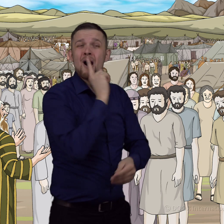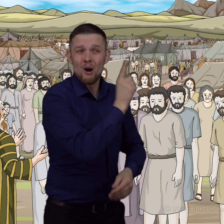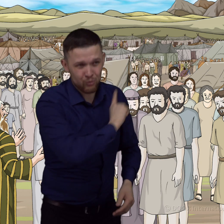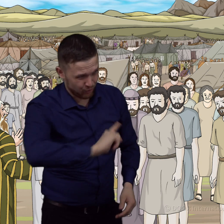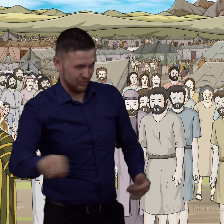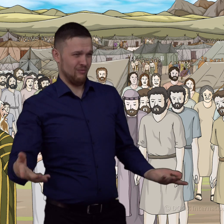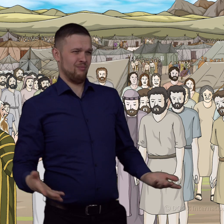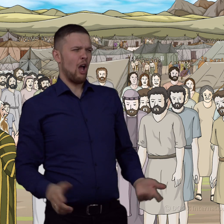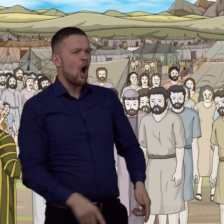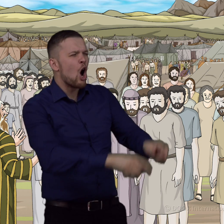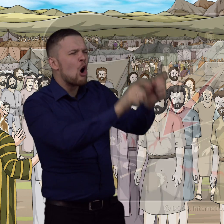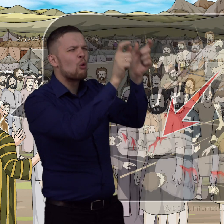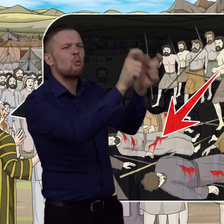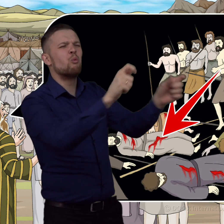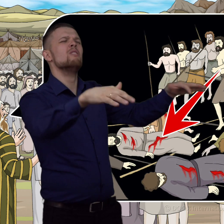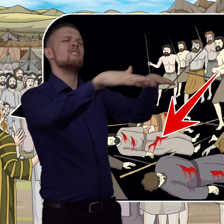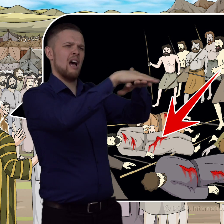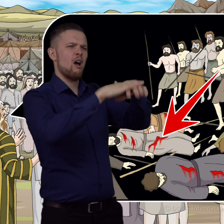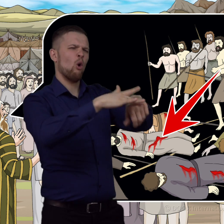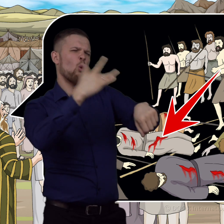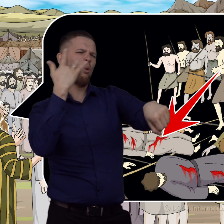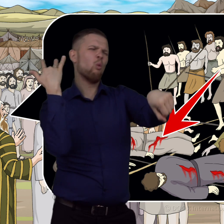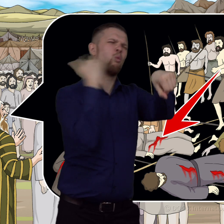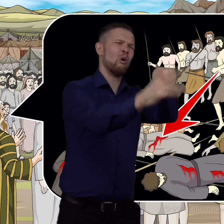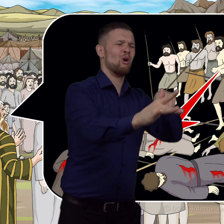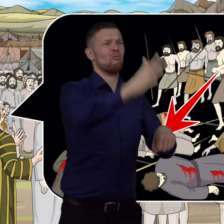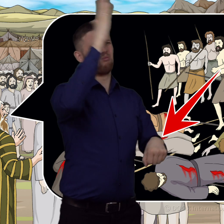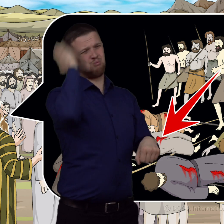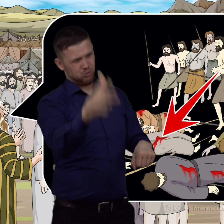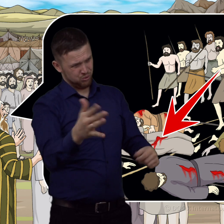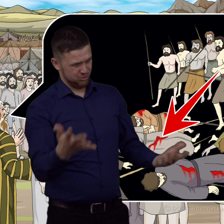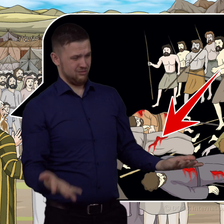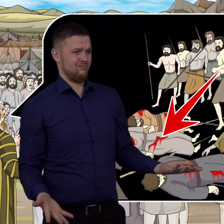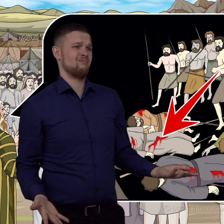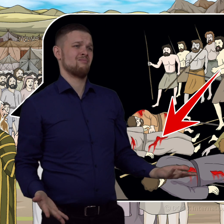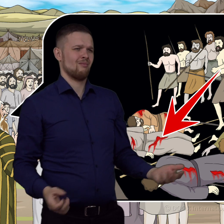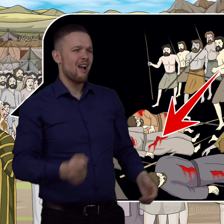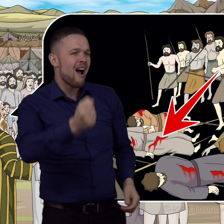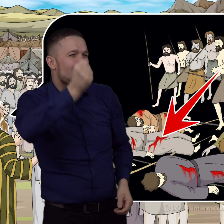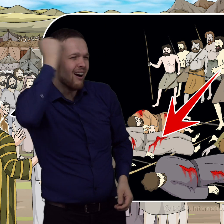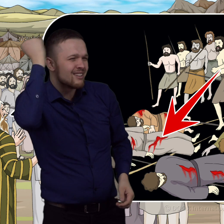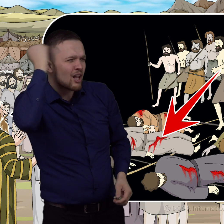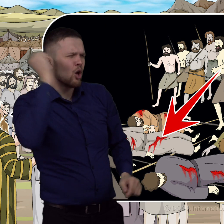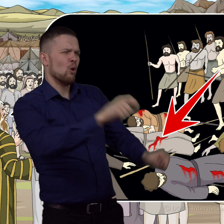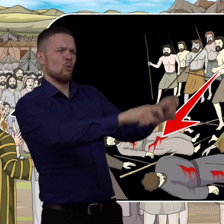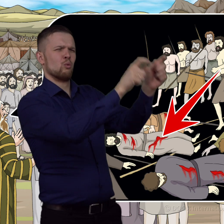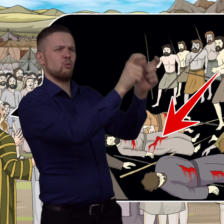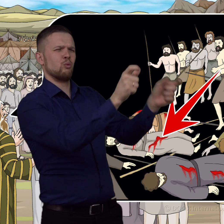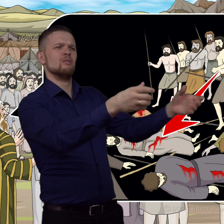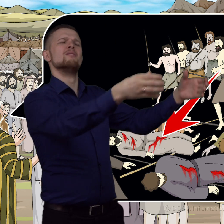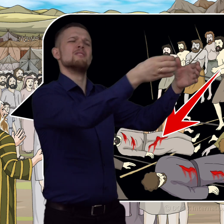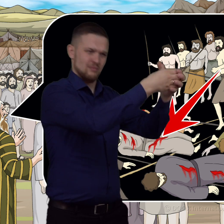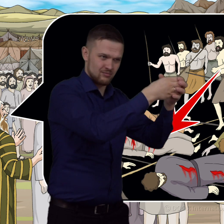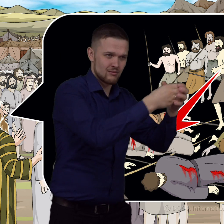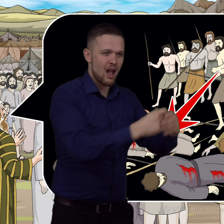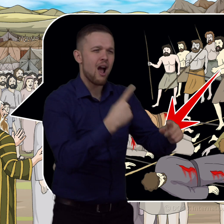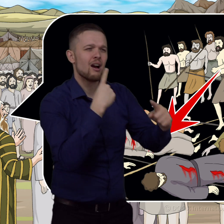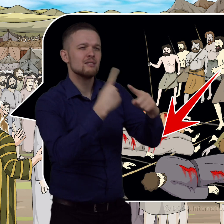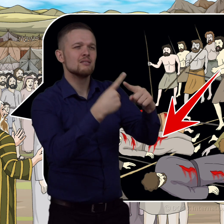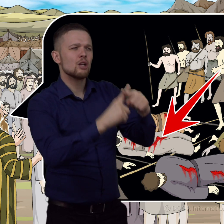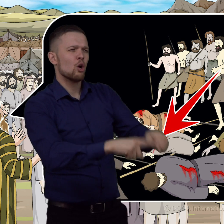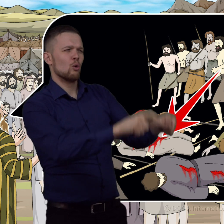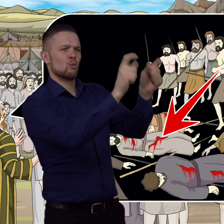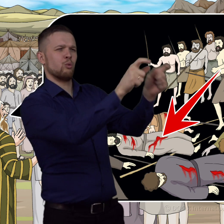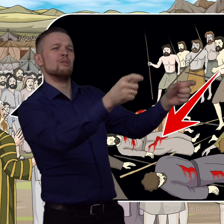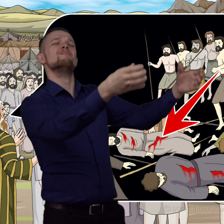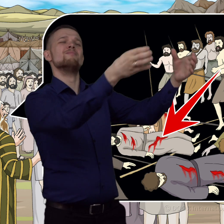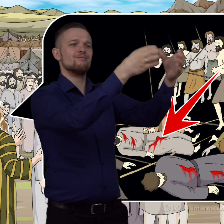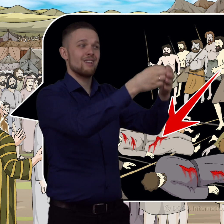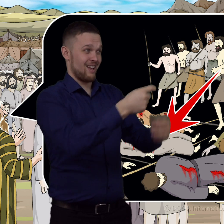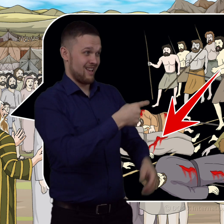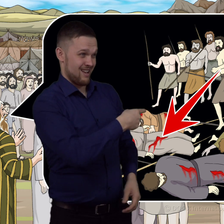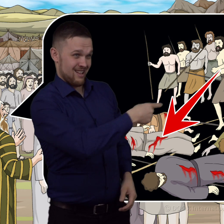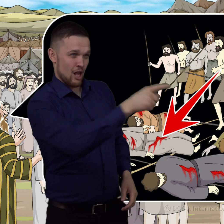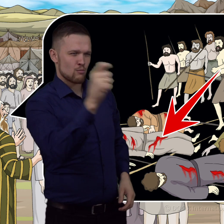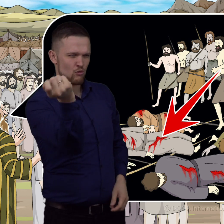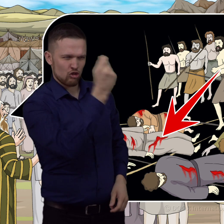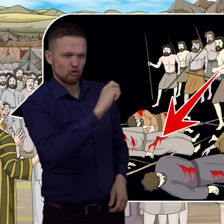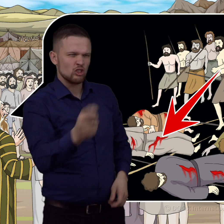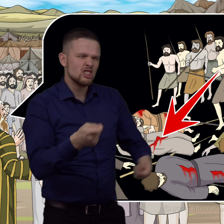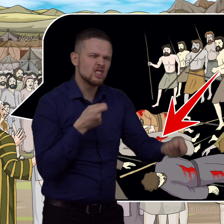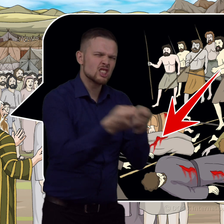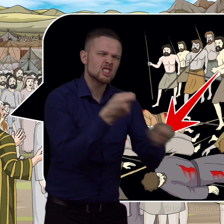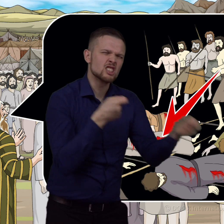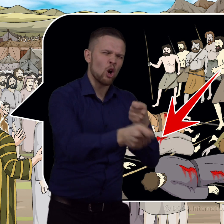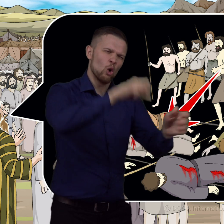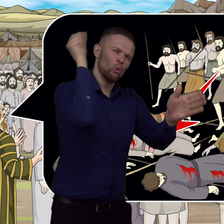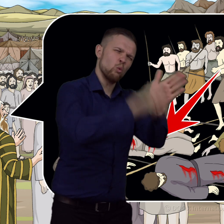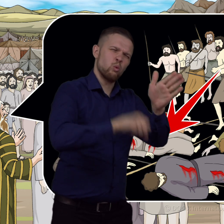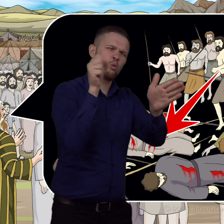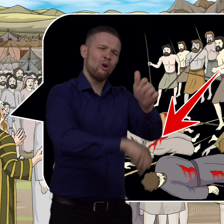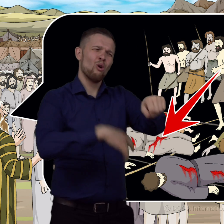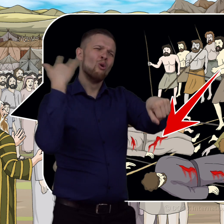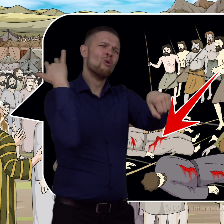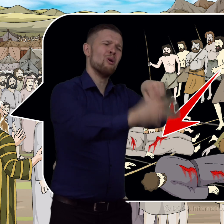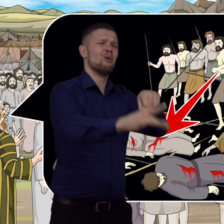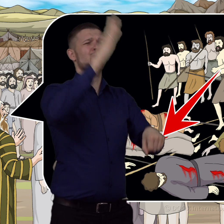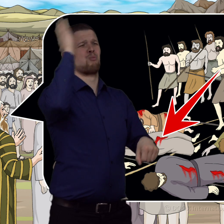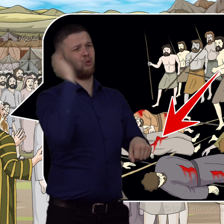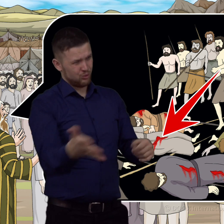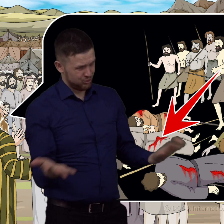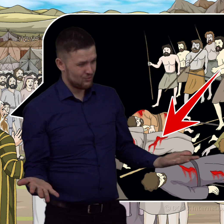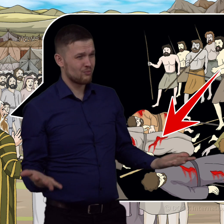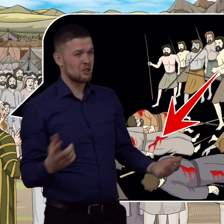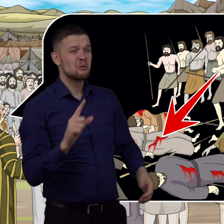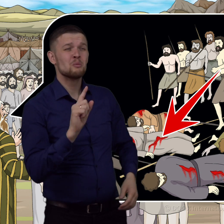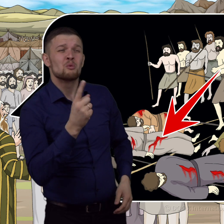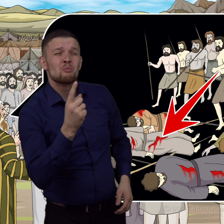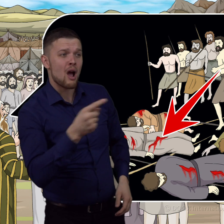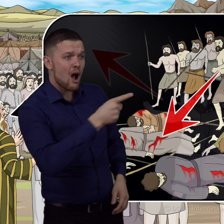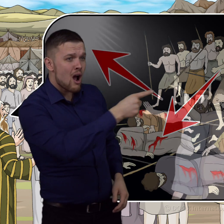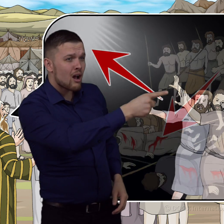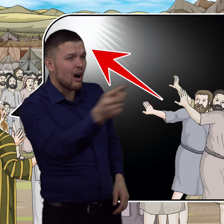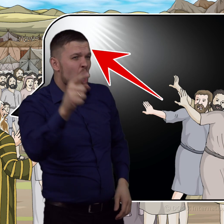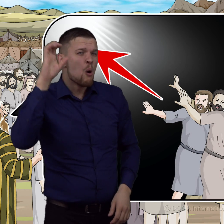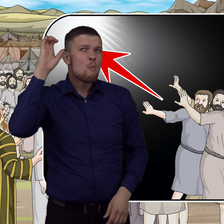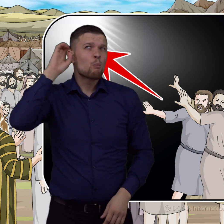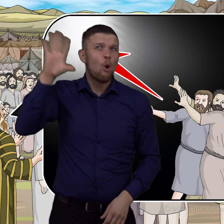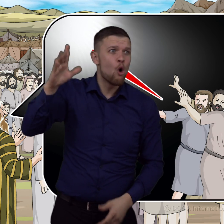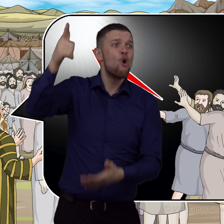Do not go up, lest you be struck down by your enemies, because the LORD is not among you. For there the Amalekites and Canaanites will face you, and you will fall by the sword.